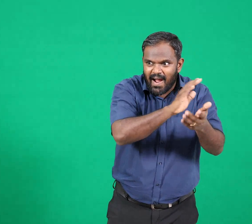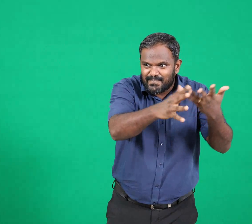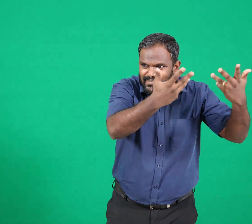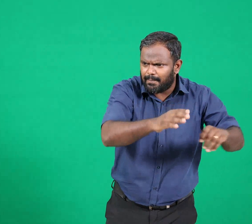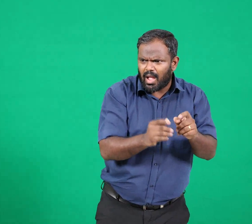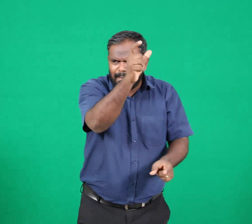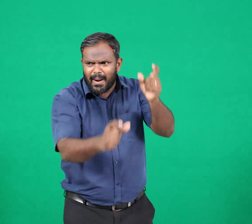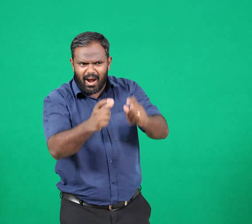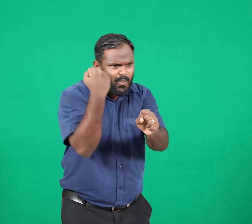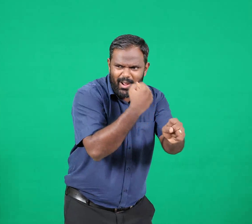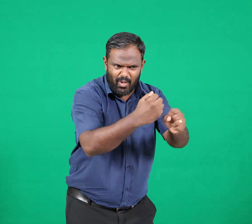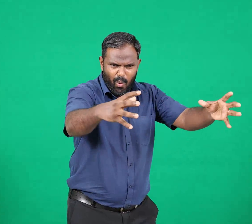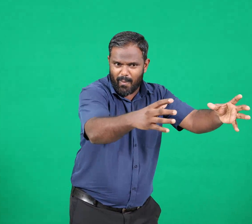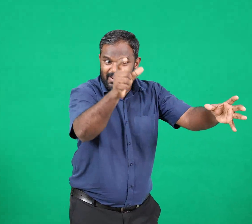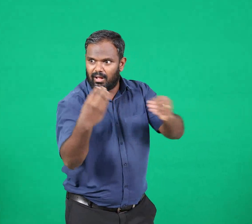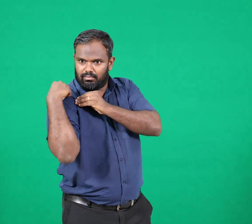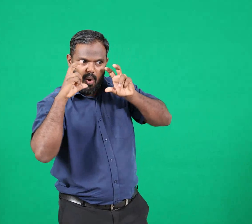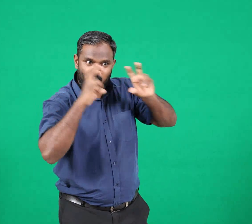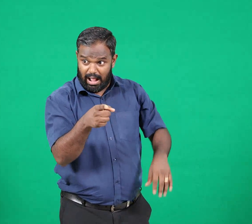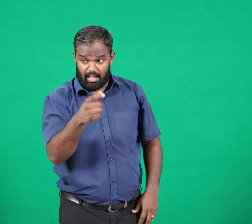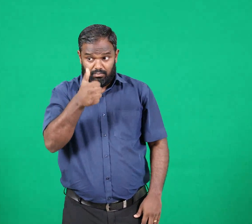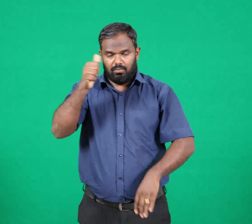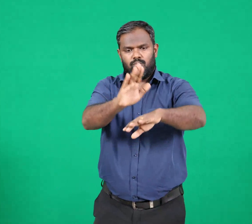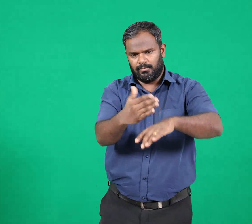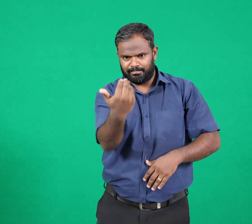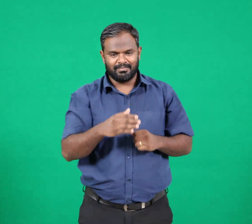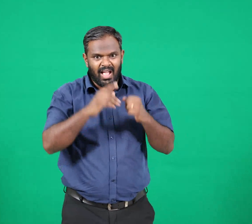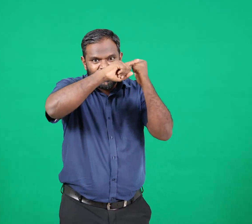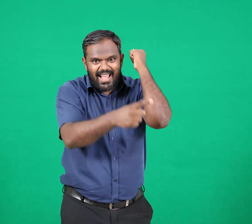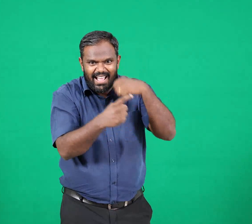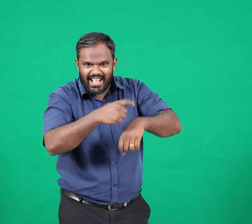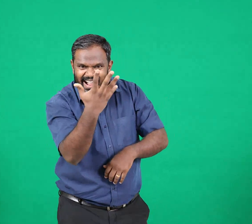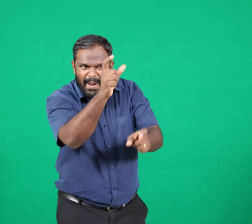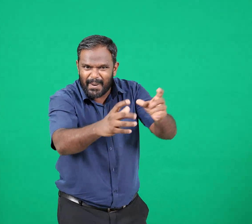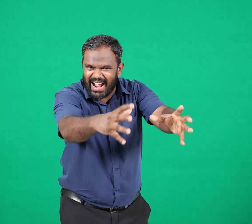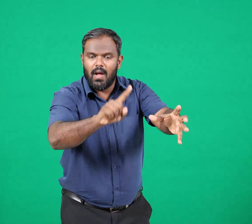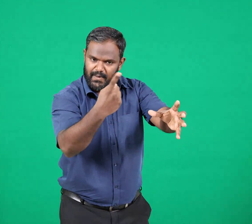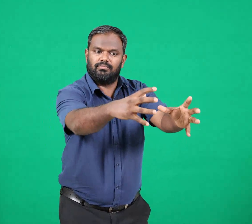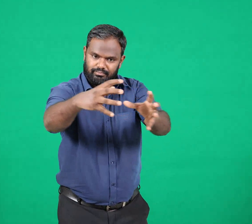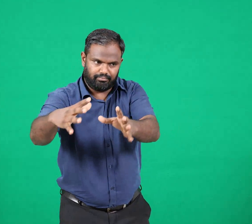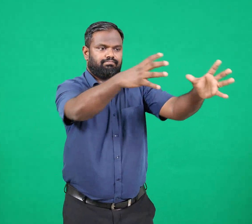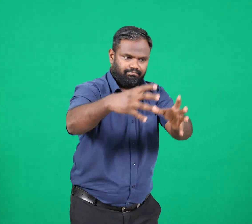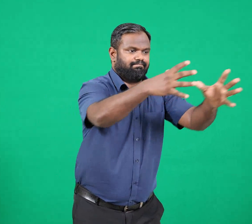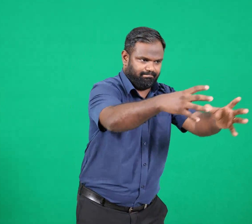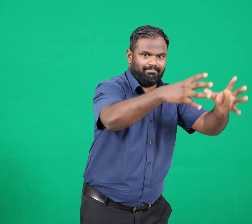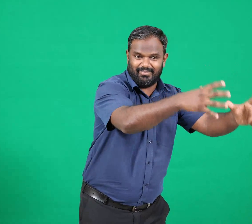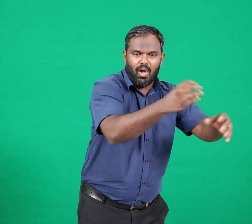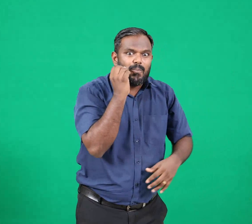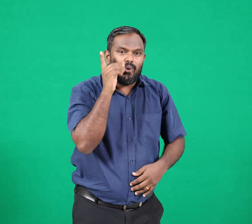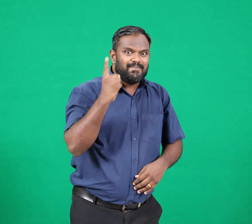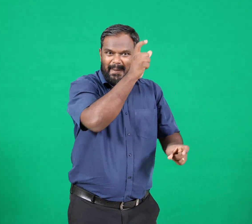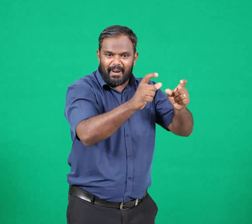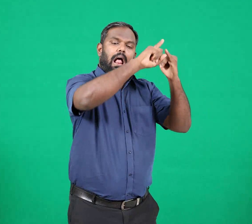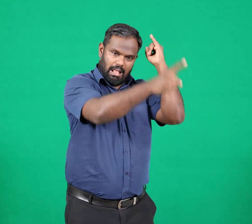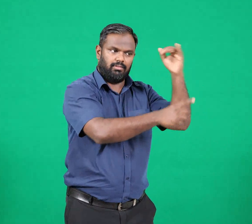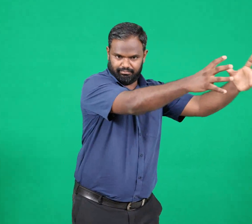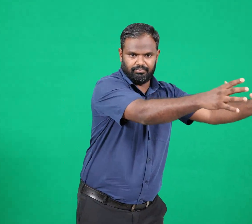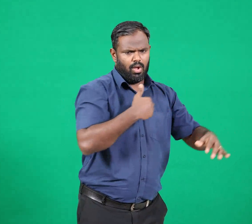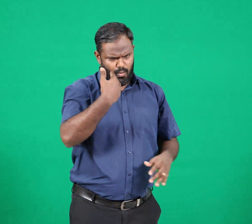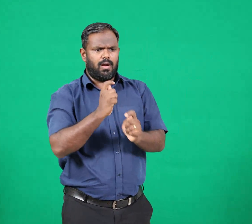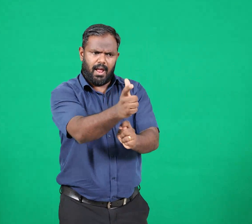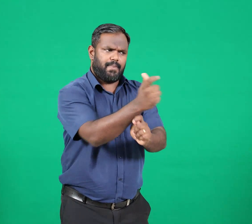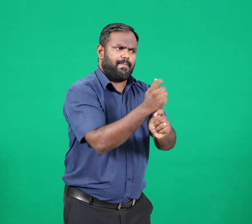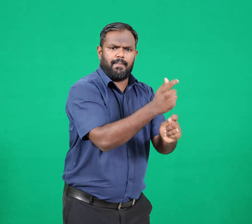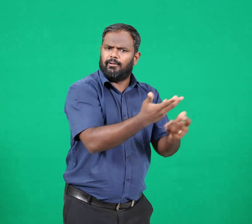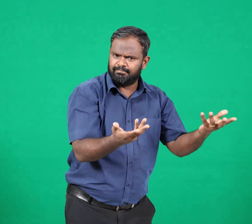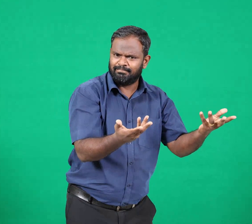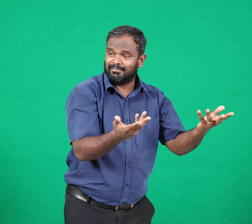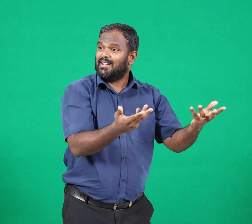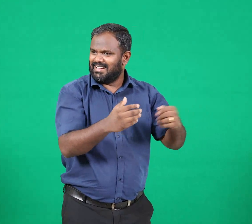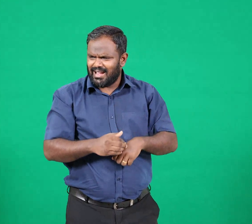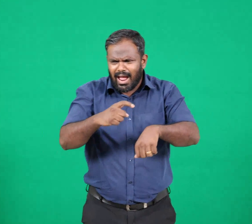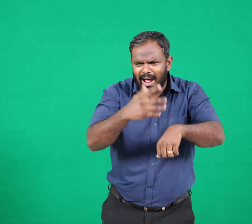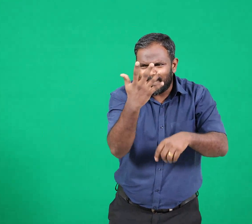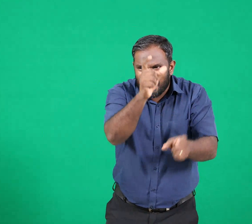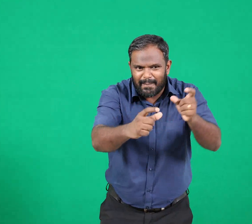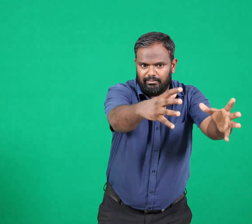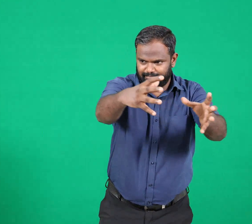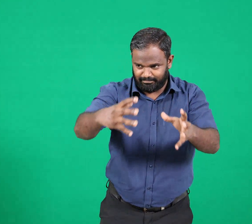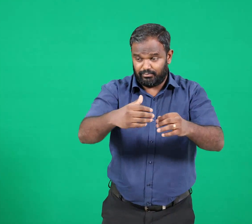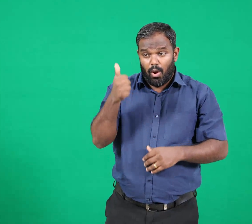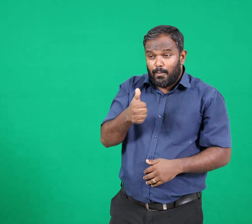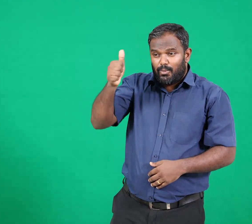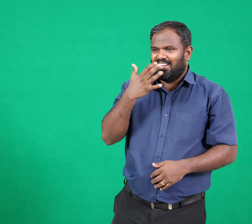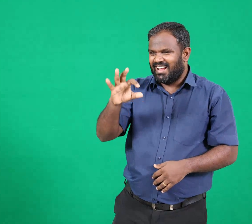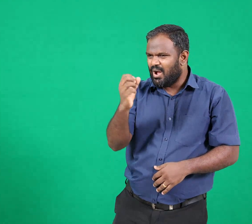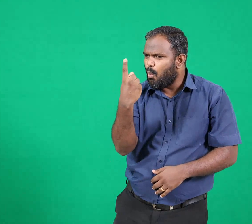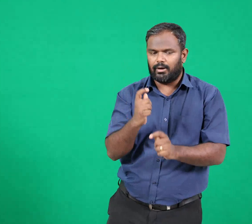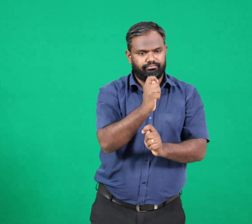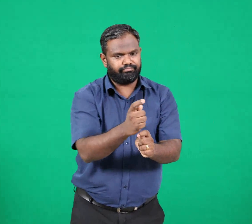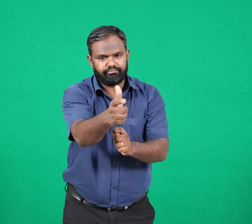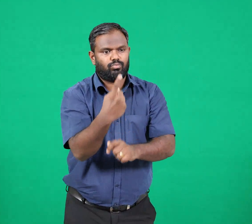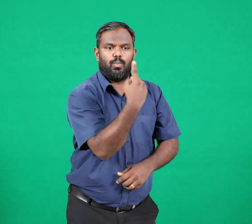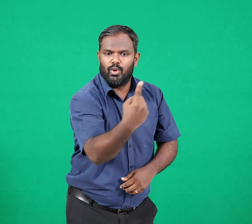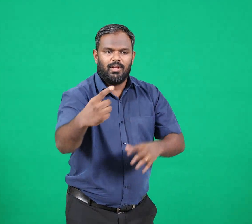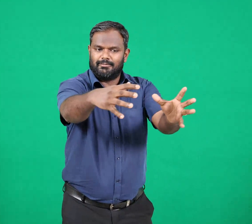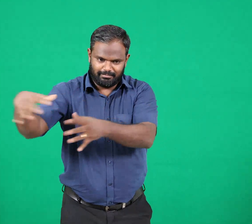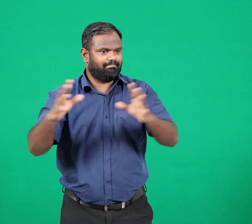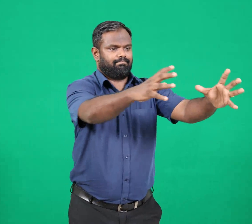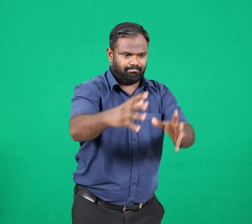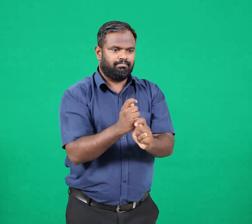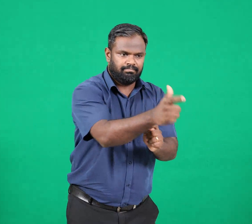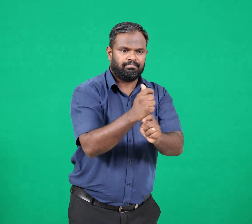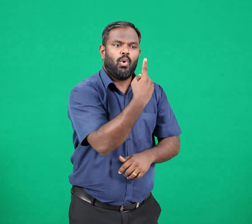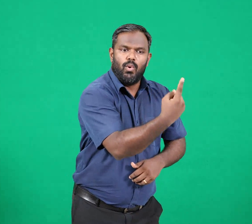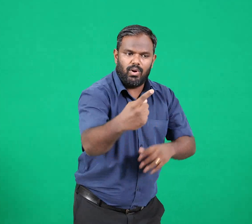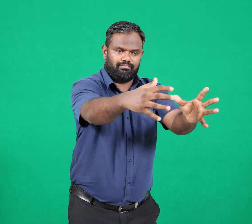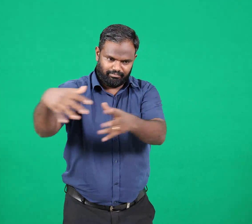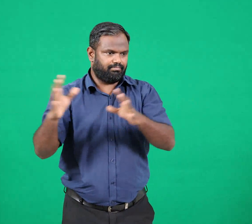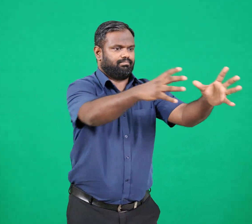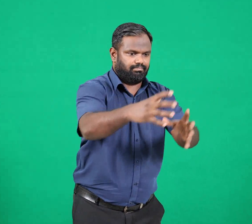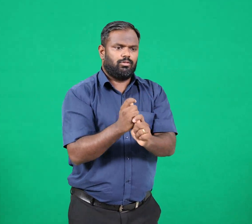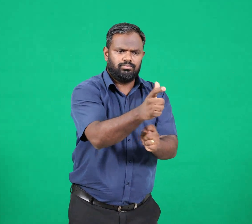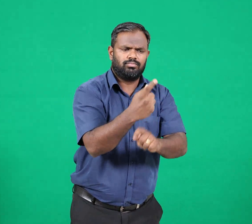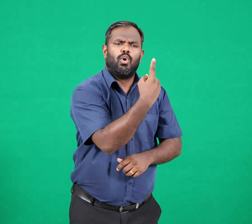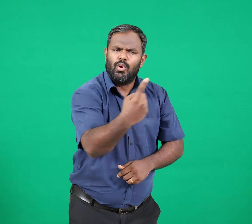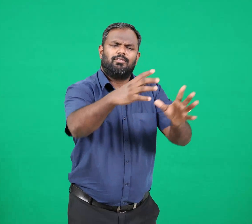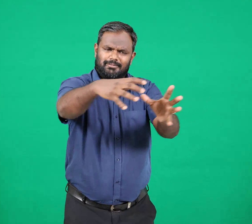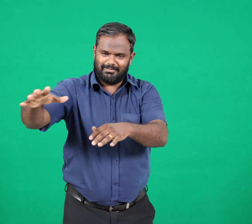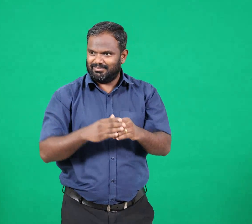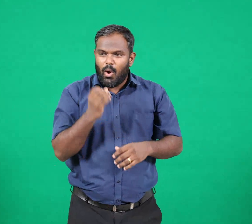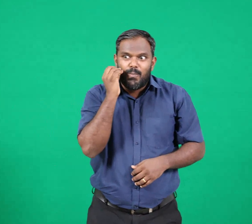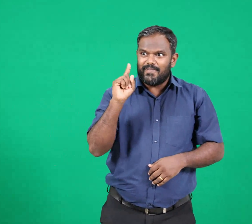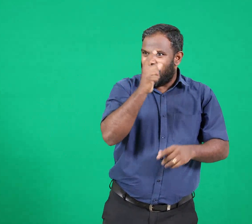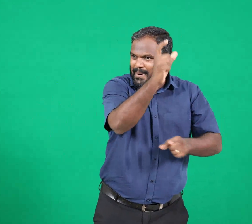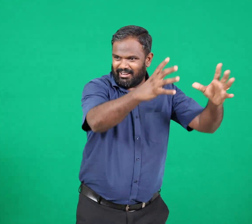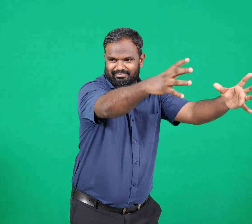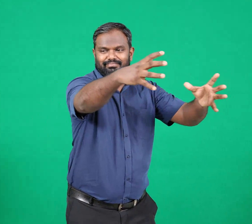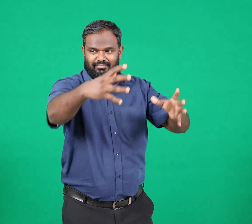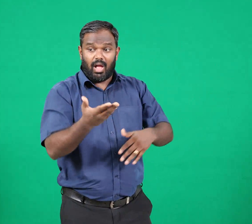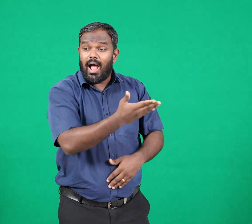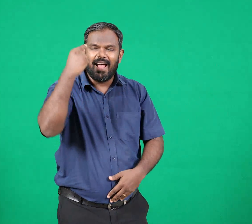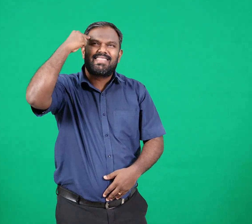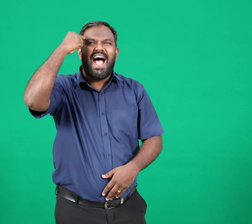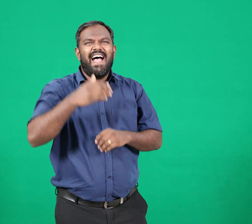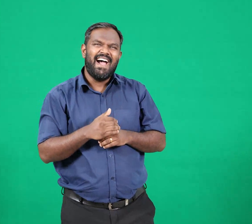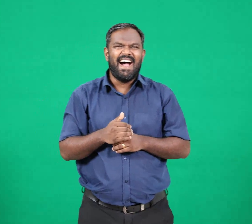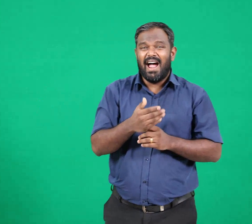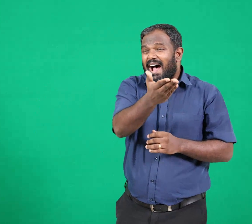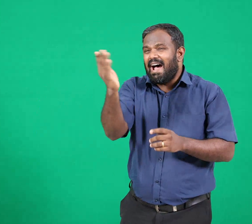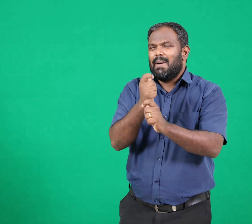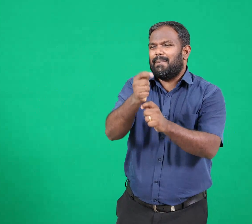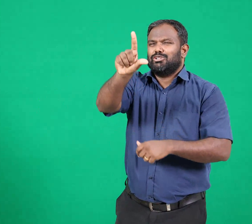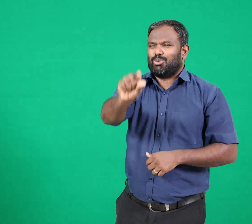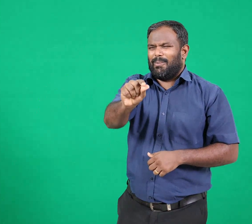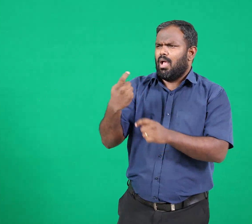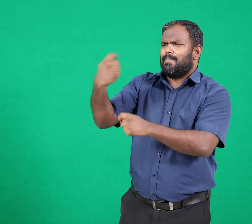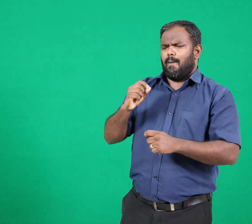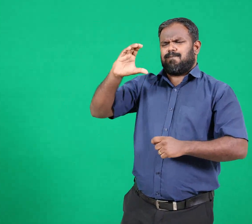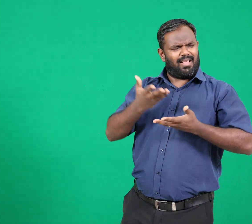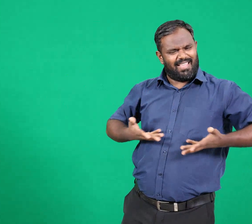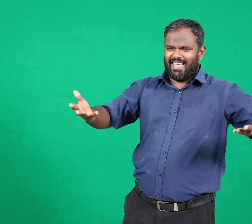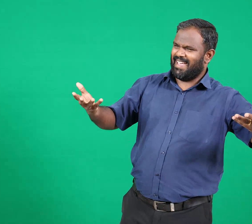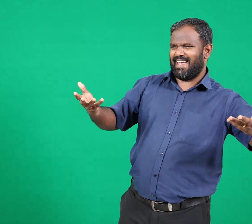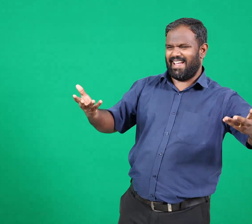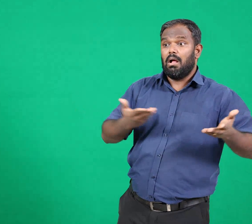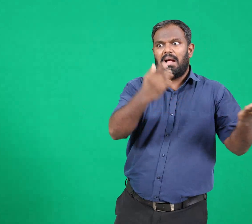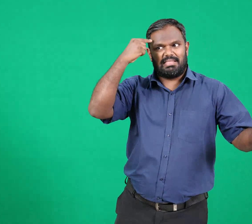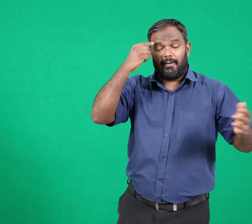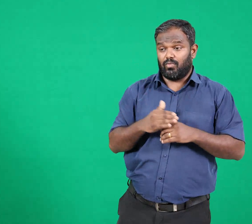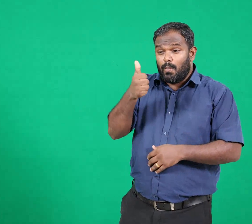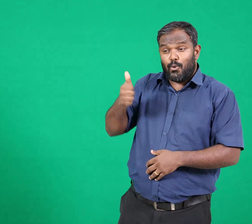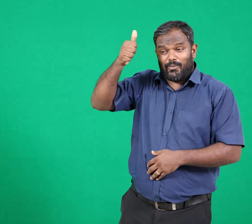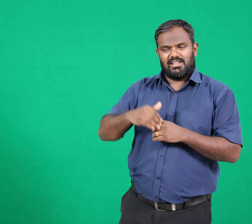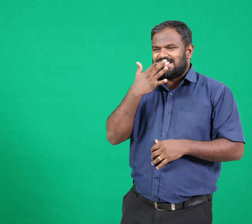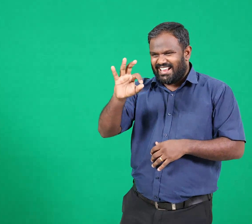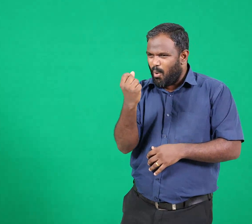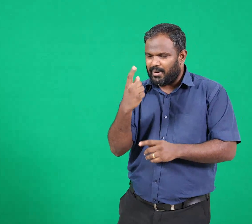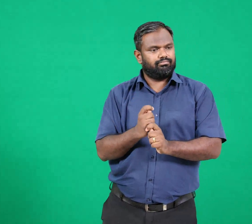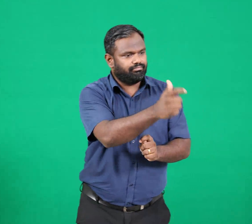So when the original workers came, they assumed they would receive more. But each of them also received a denarius. On receiving their pay, they began to grumble against the landowner.